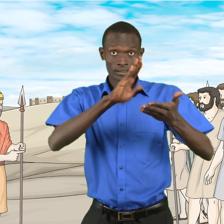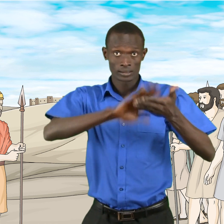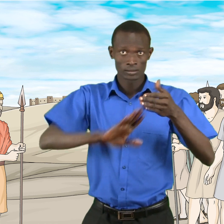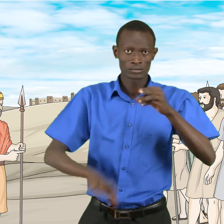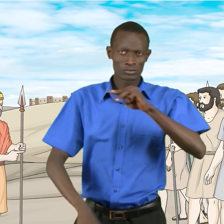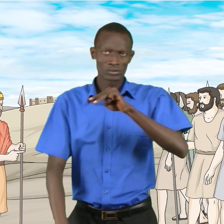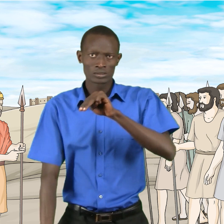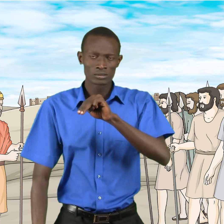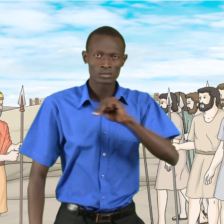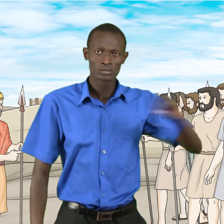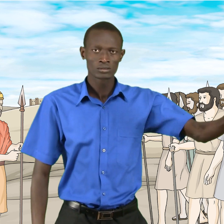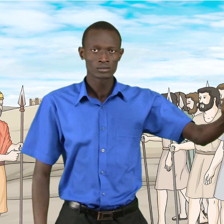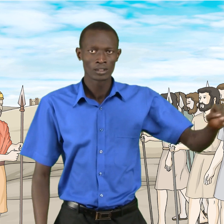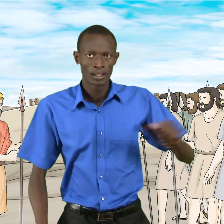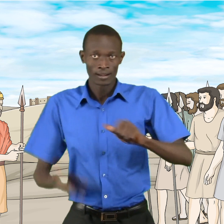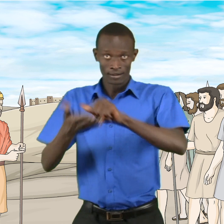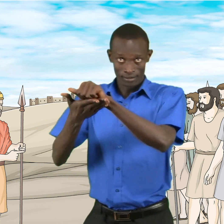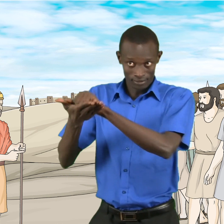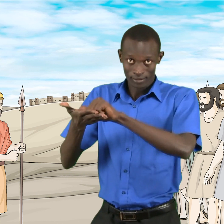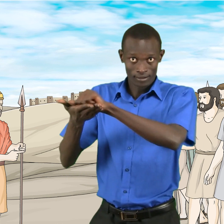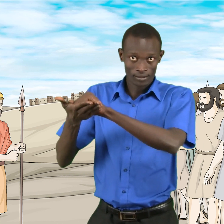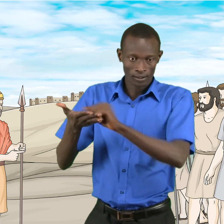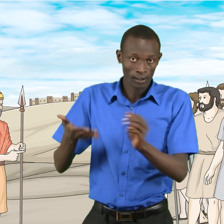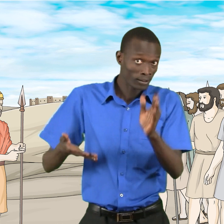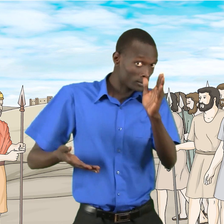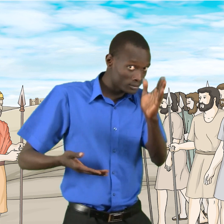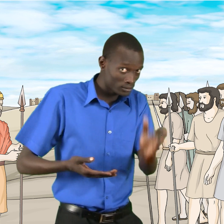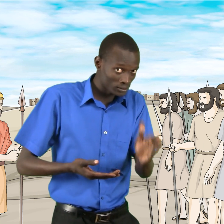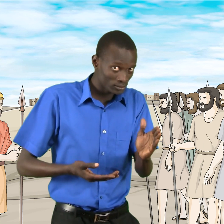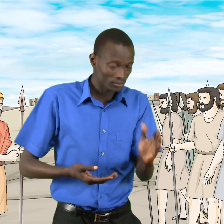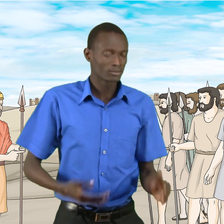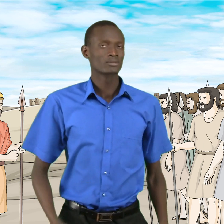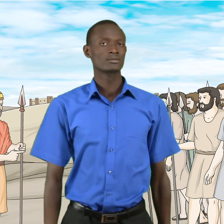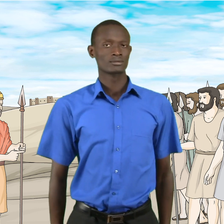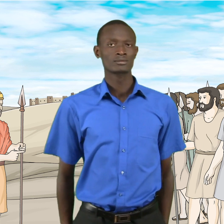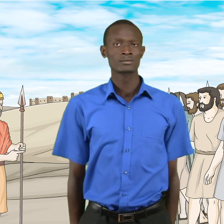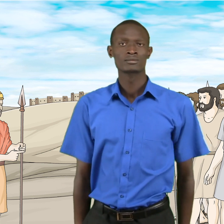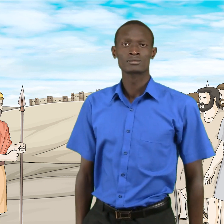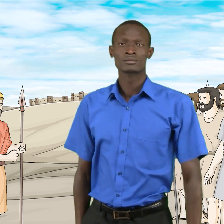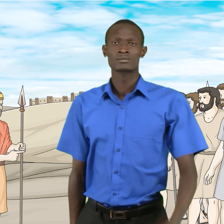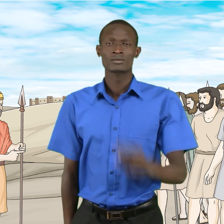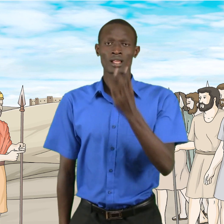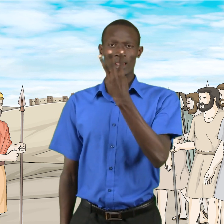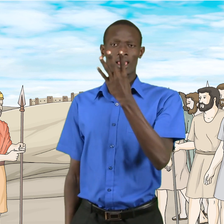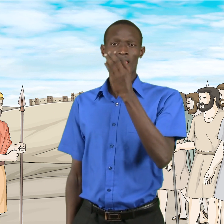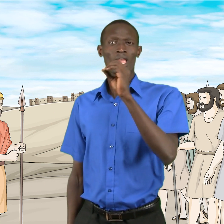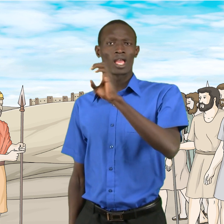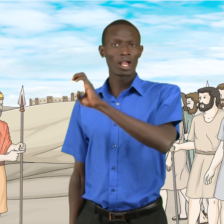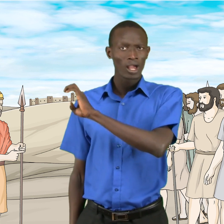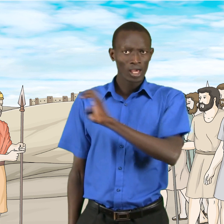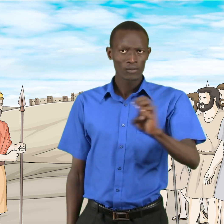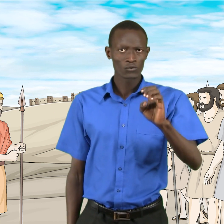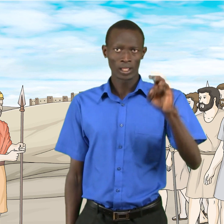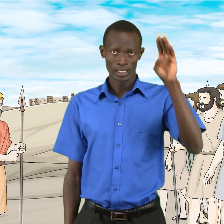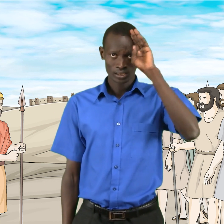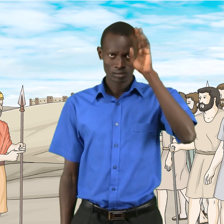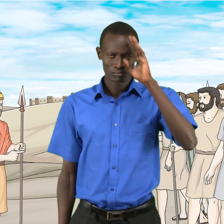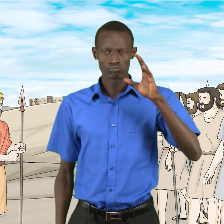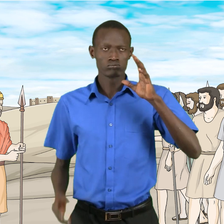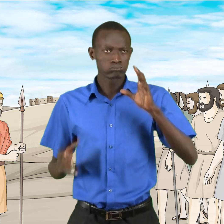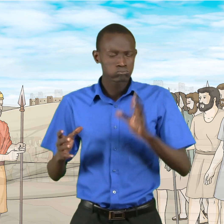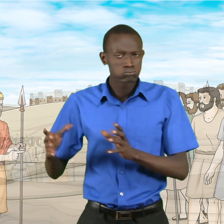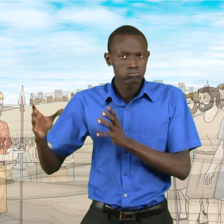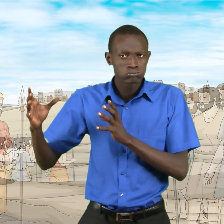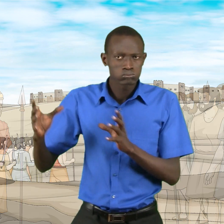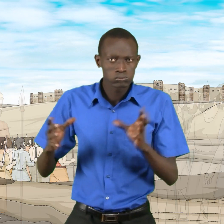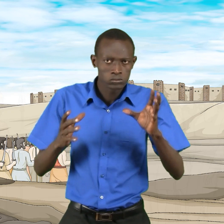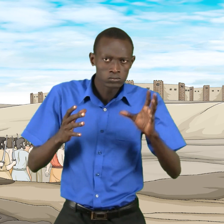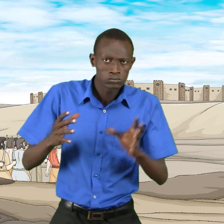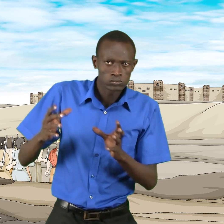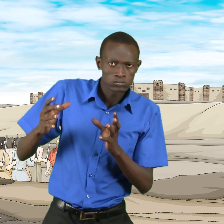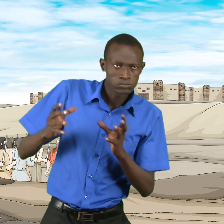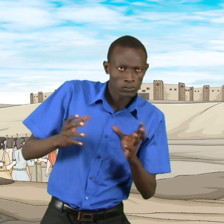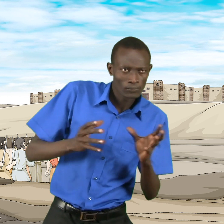Do as the LORD has commanded! See, I have given you orders.”